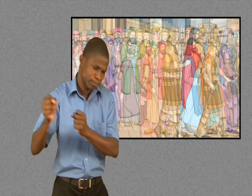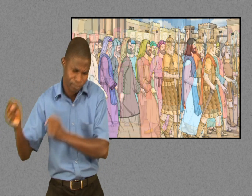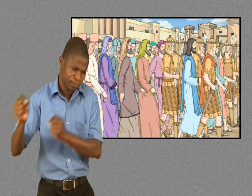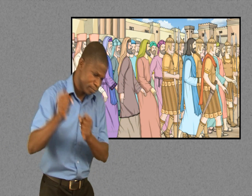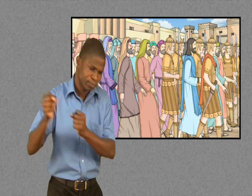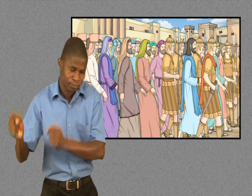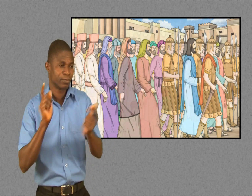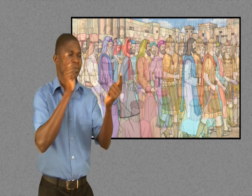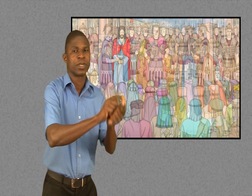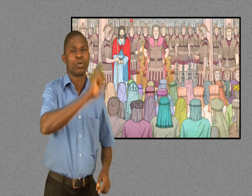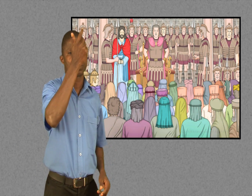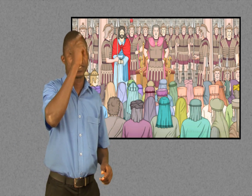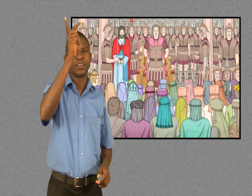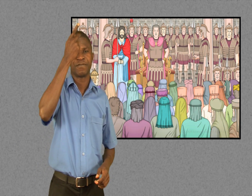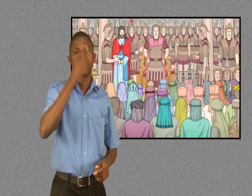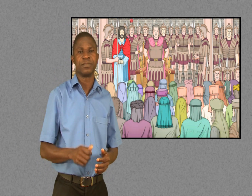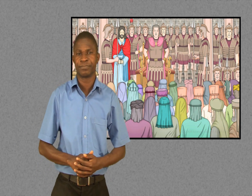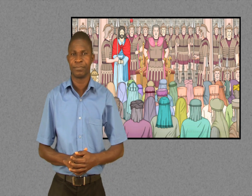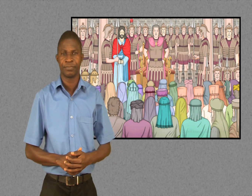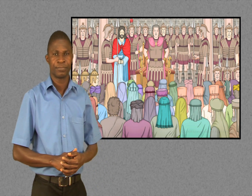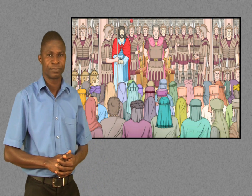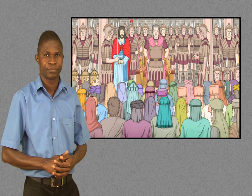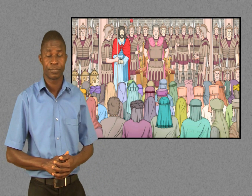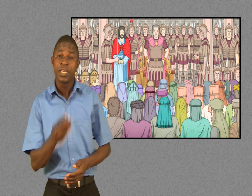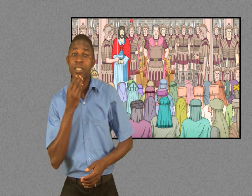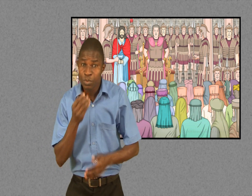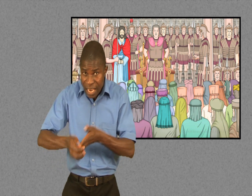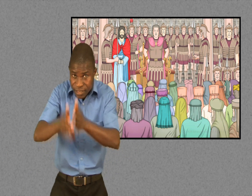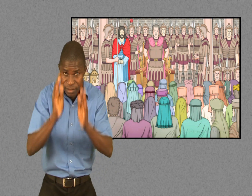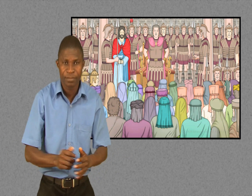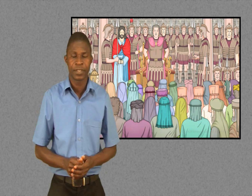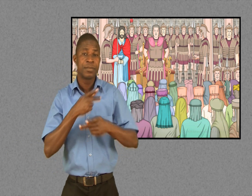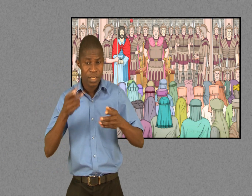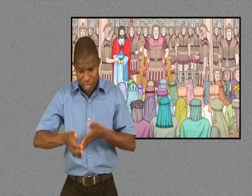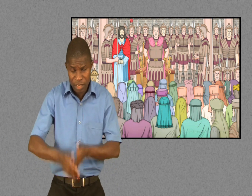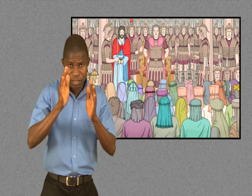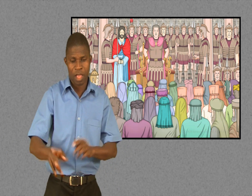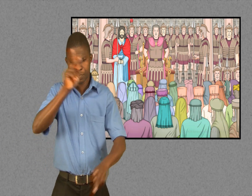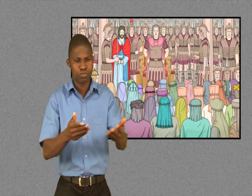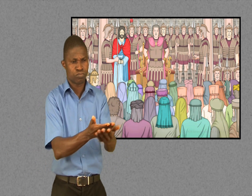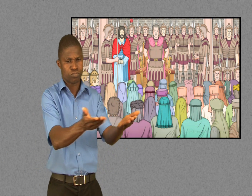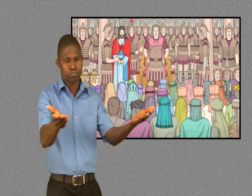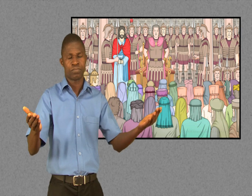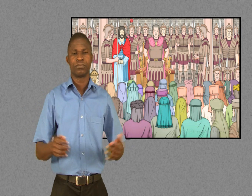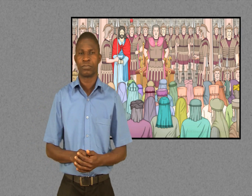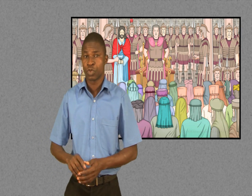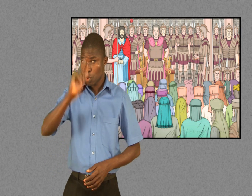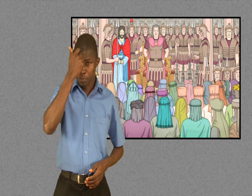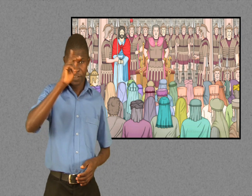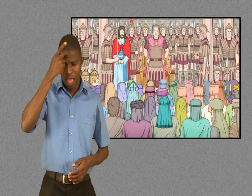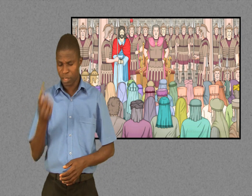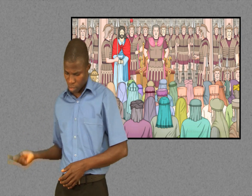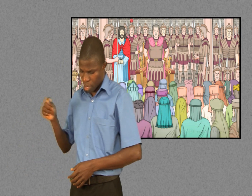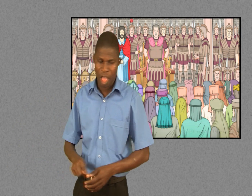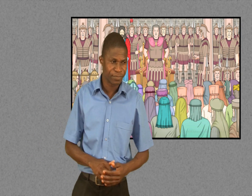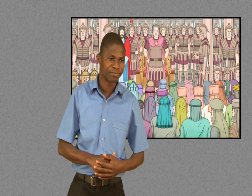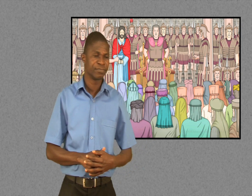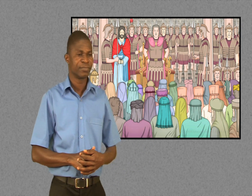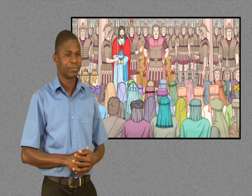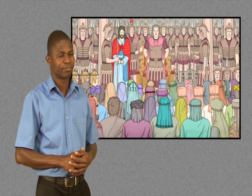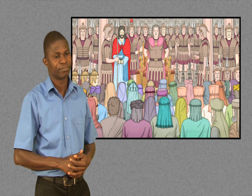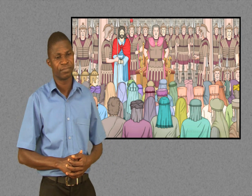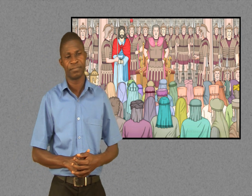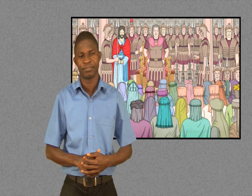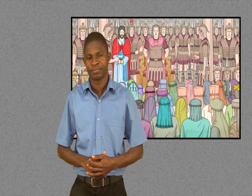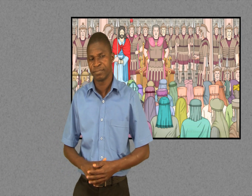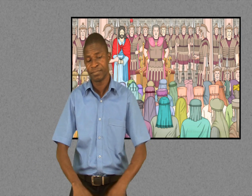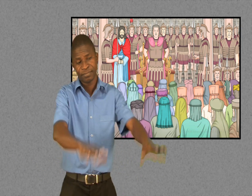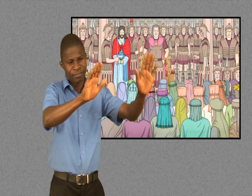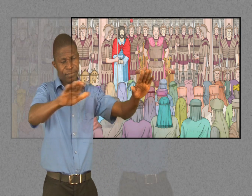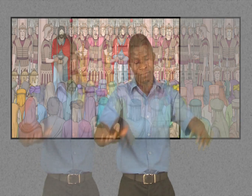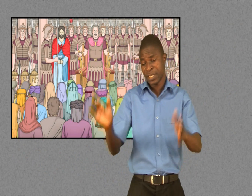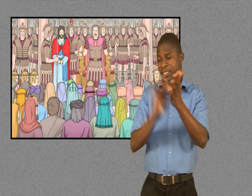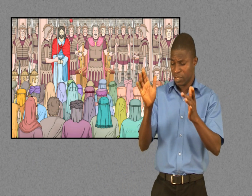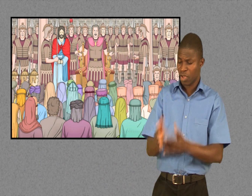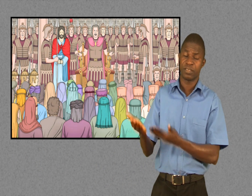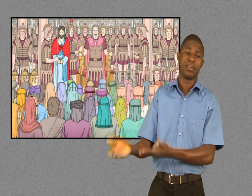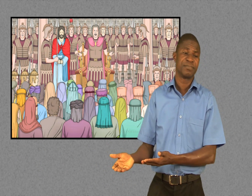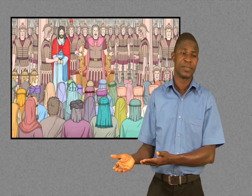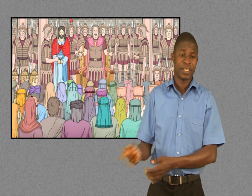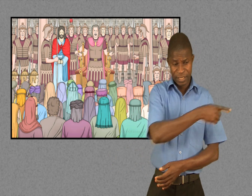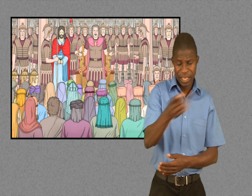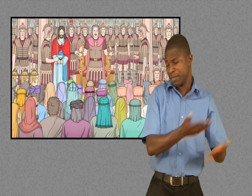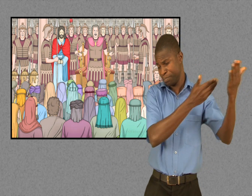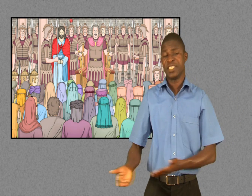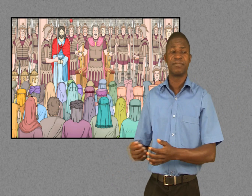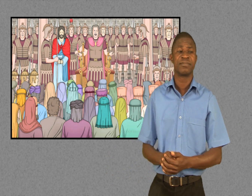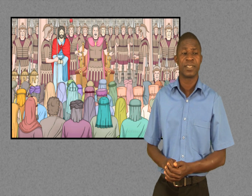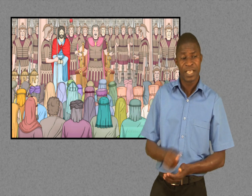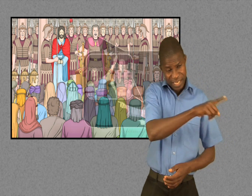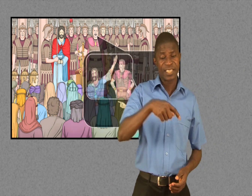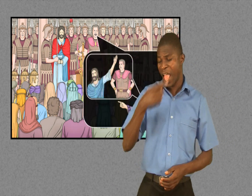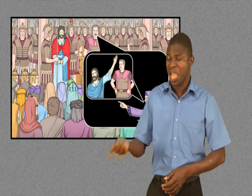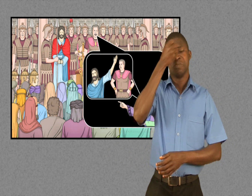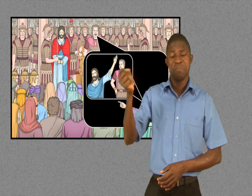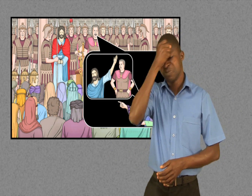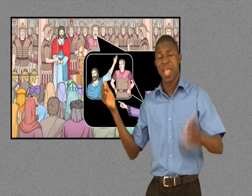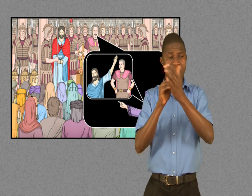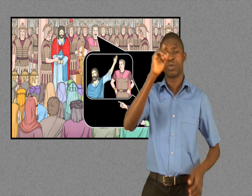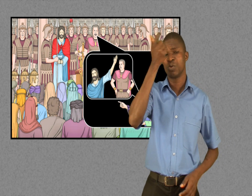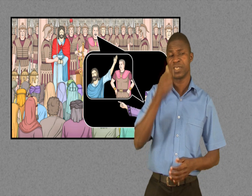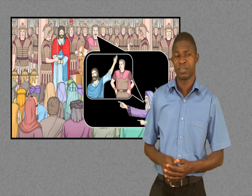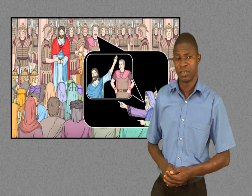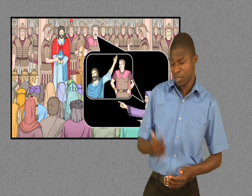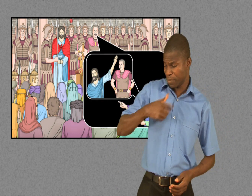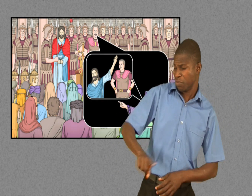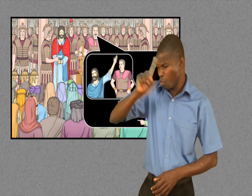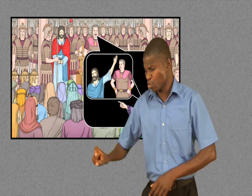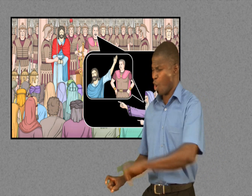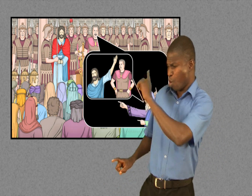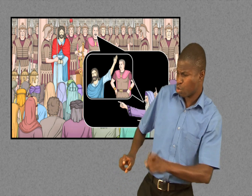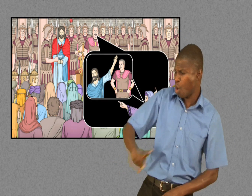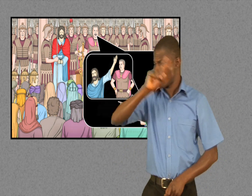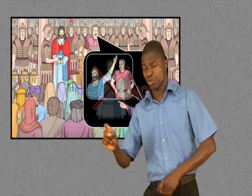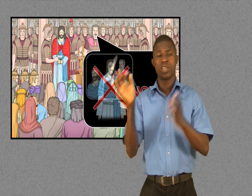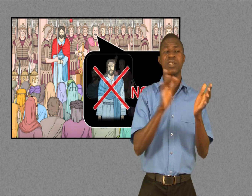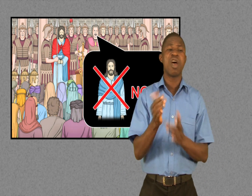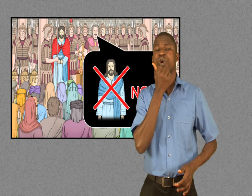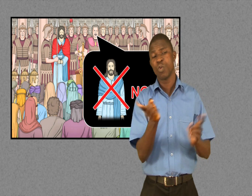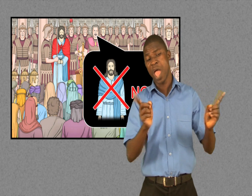Then Pilate called together the chief priests, the rulers, and the people, and said to them, “You brought me this man as one who was inciting the people to rebellion.